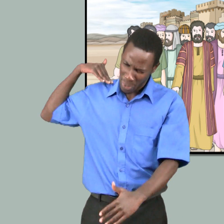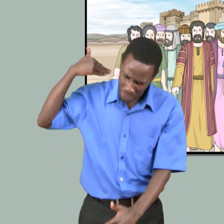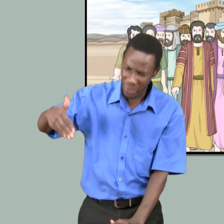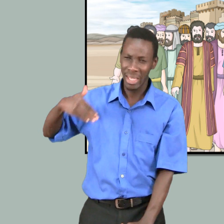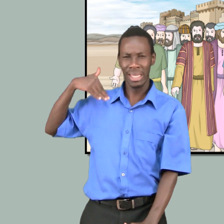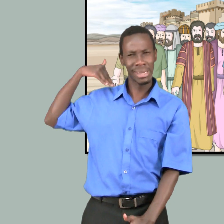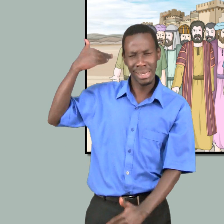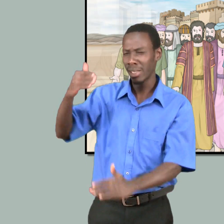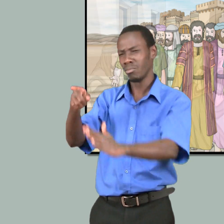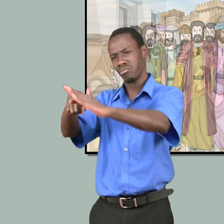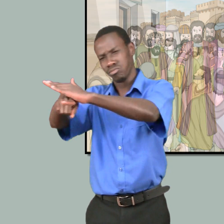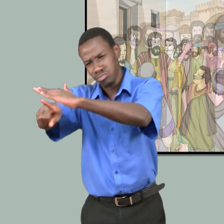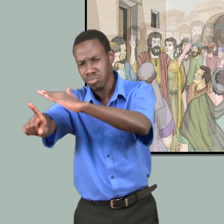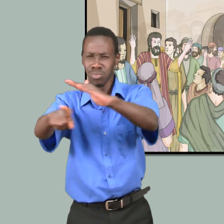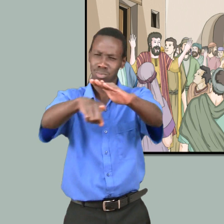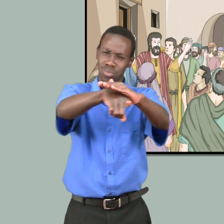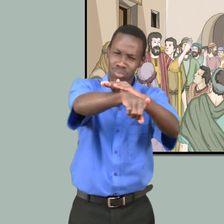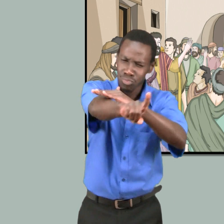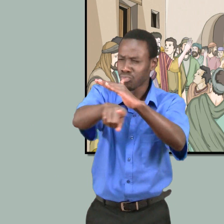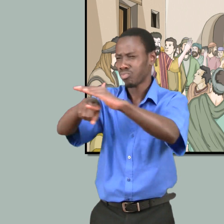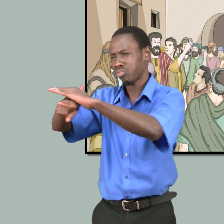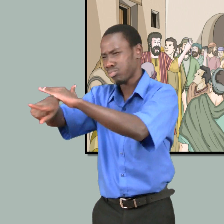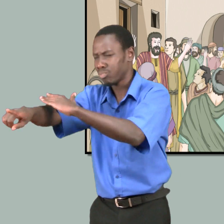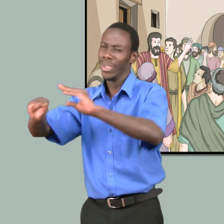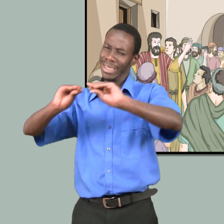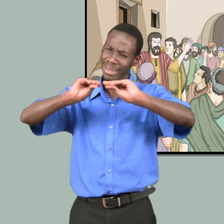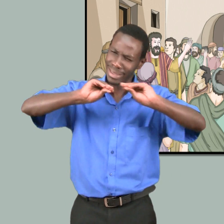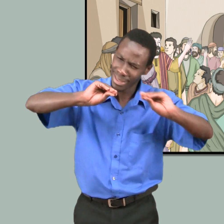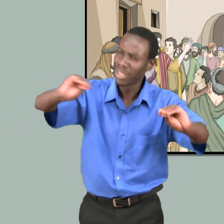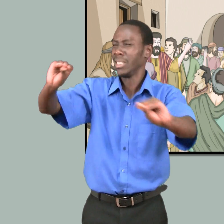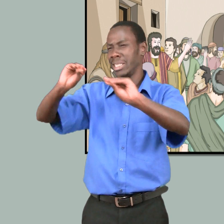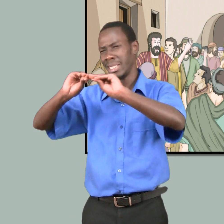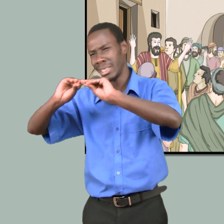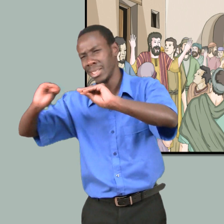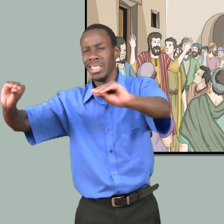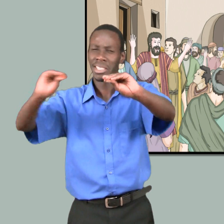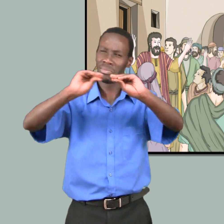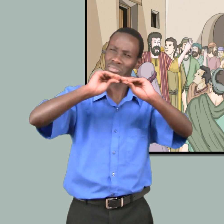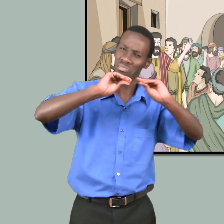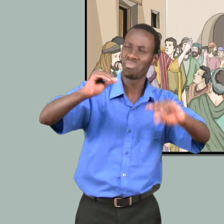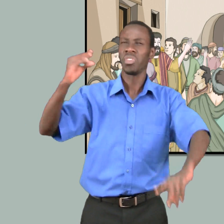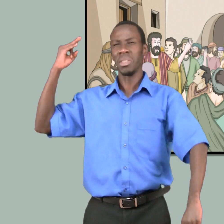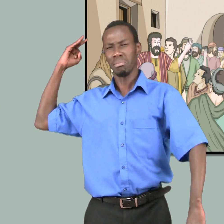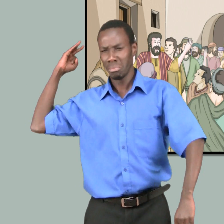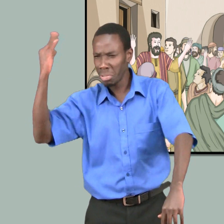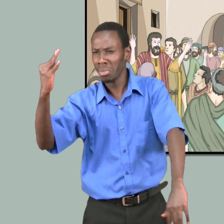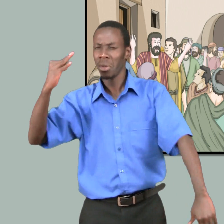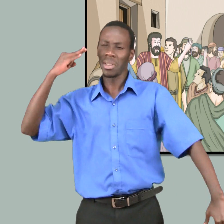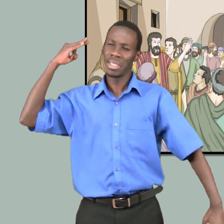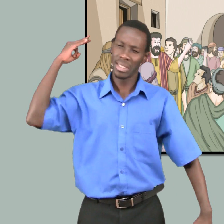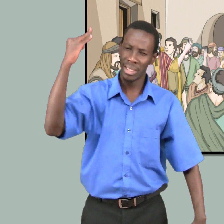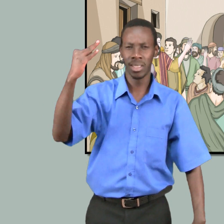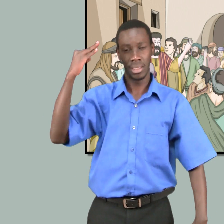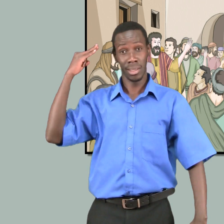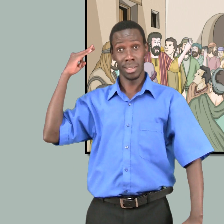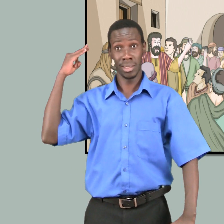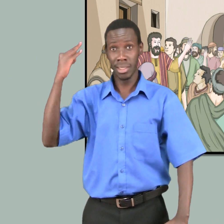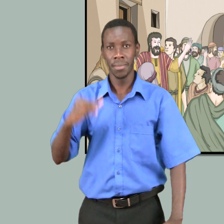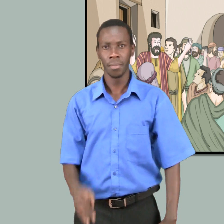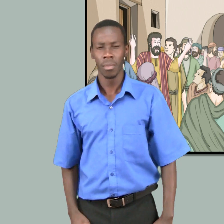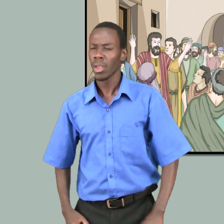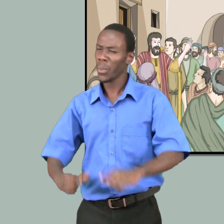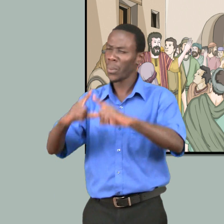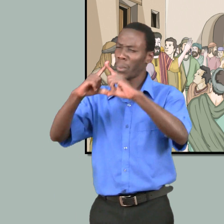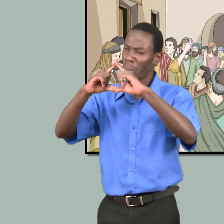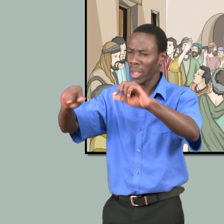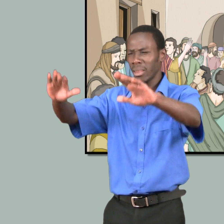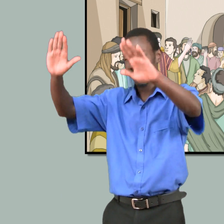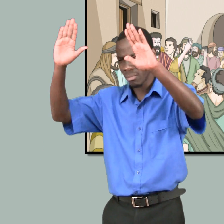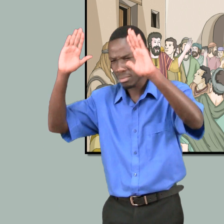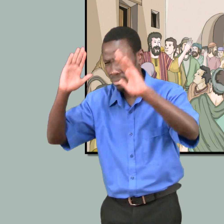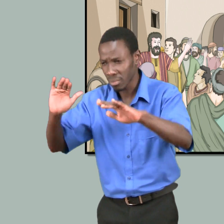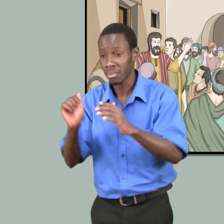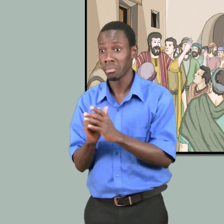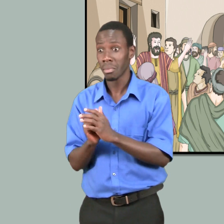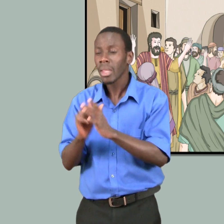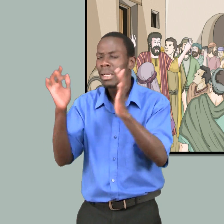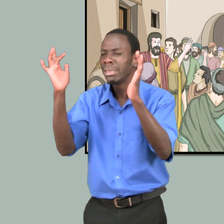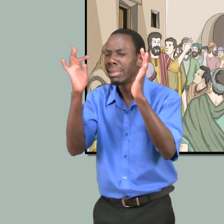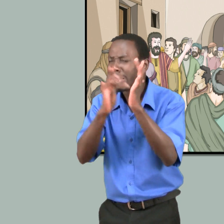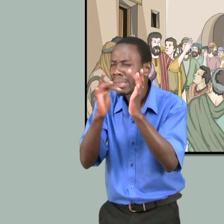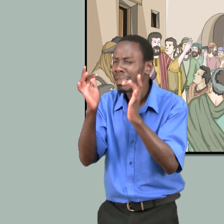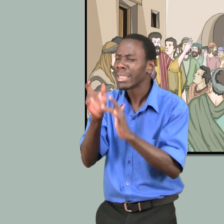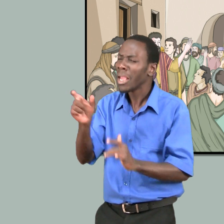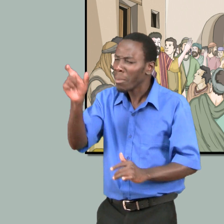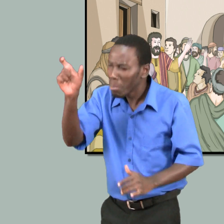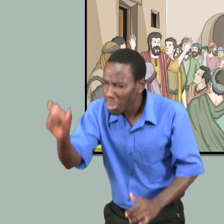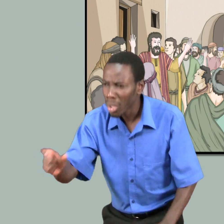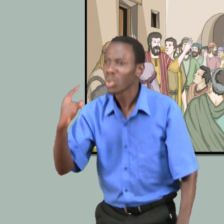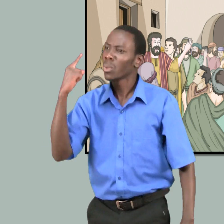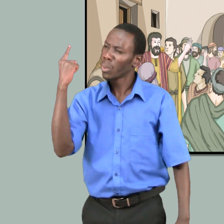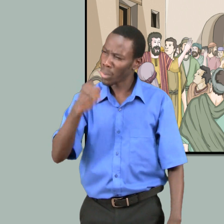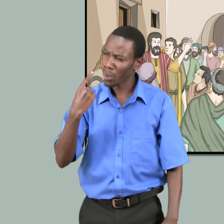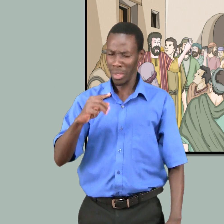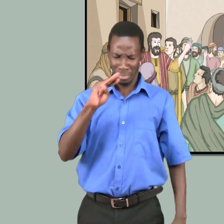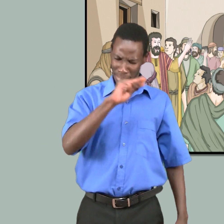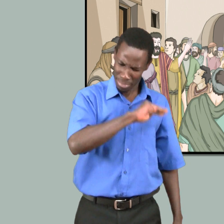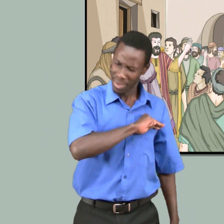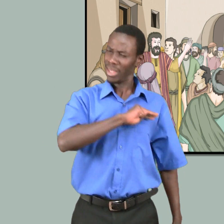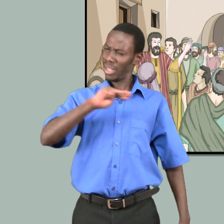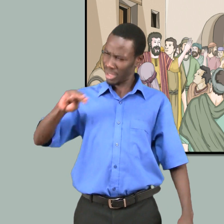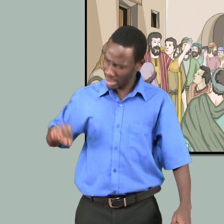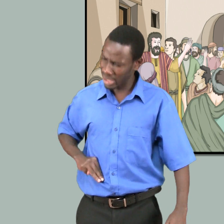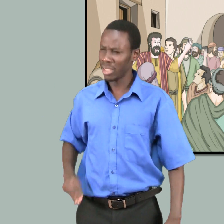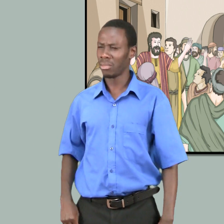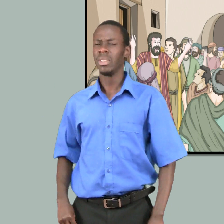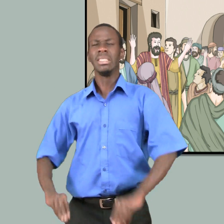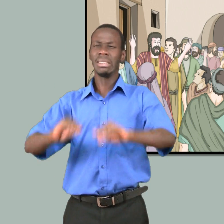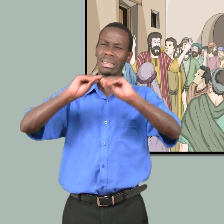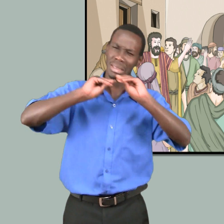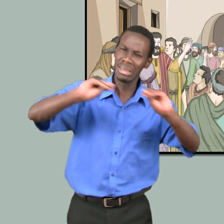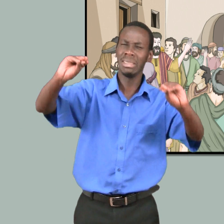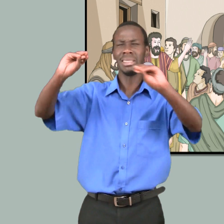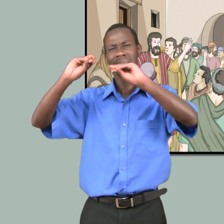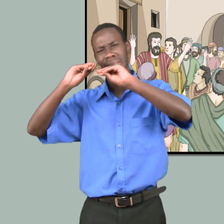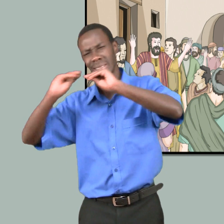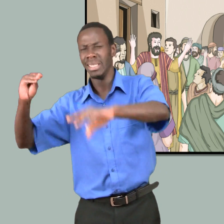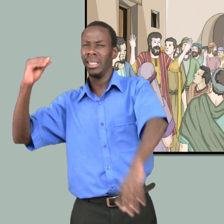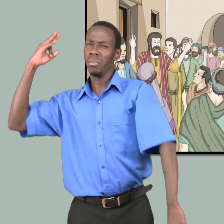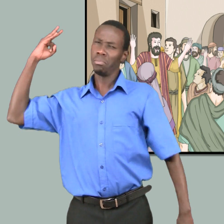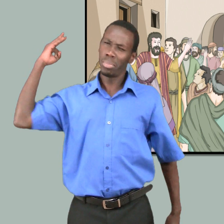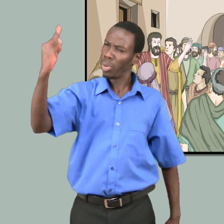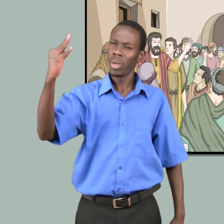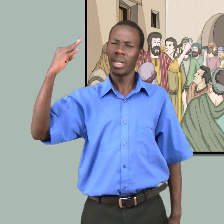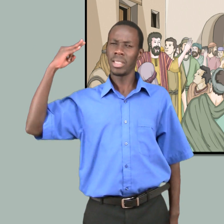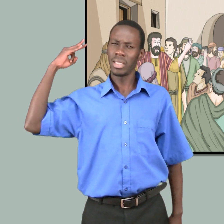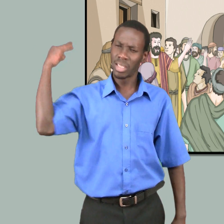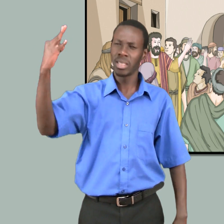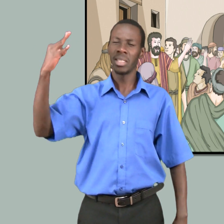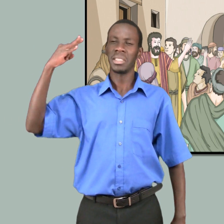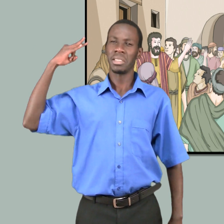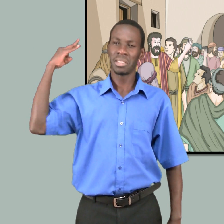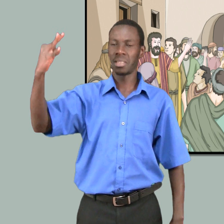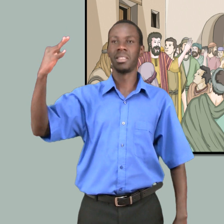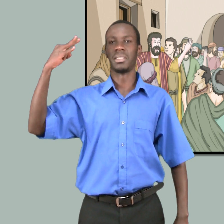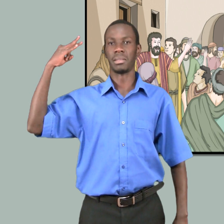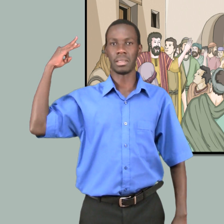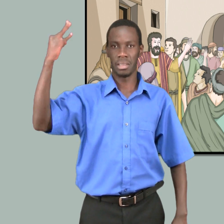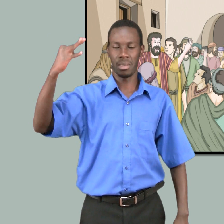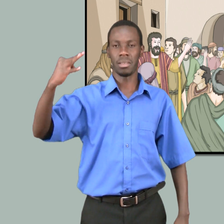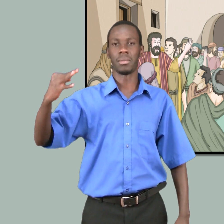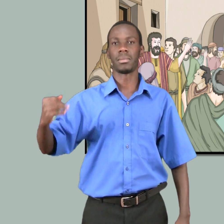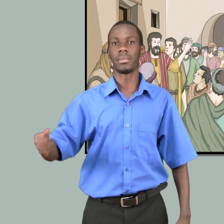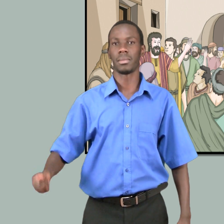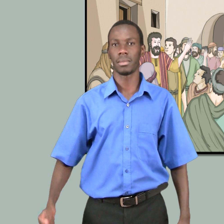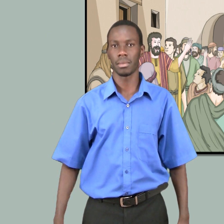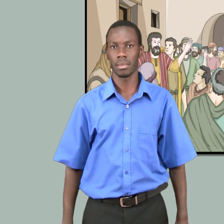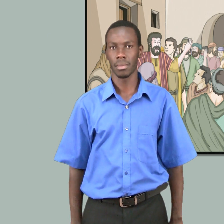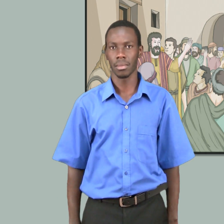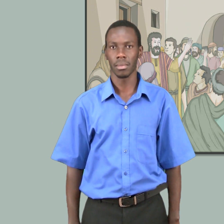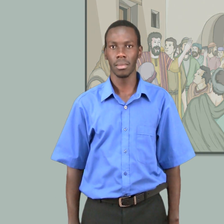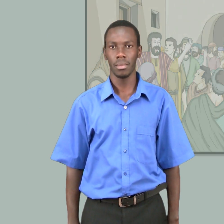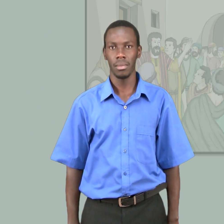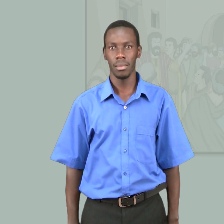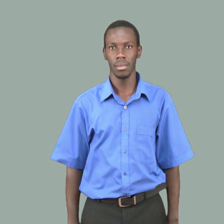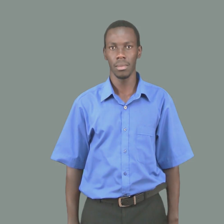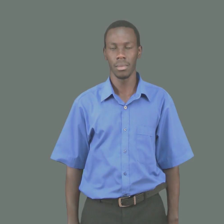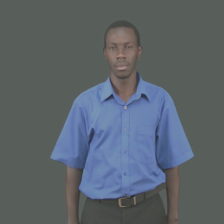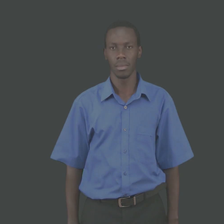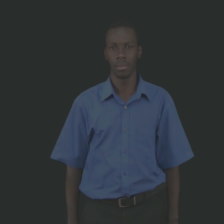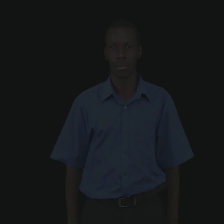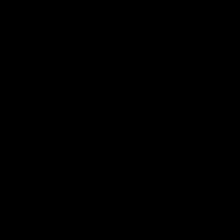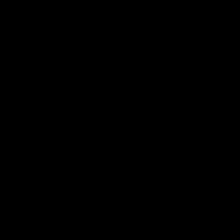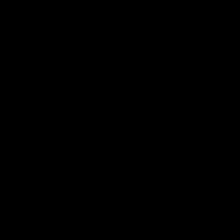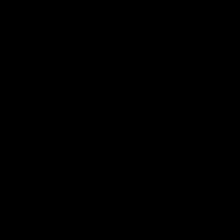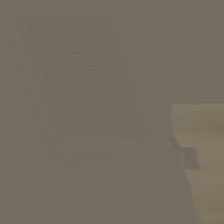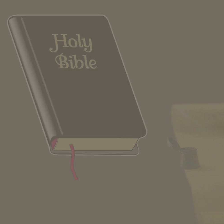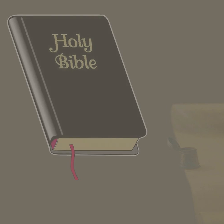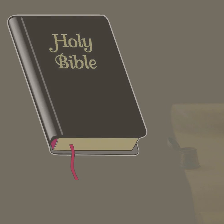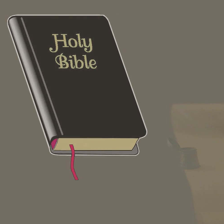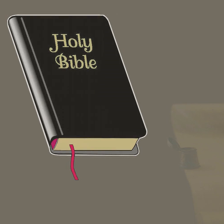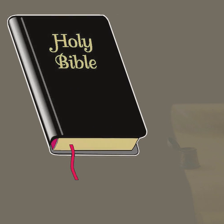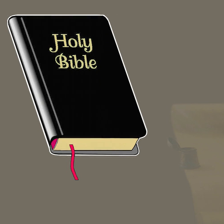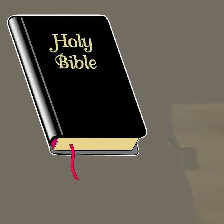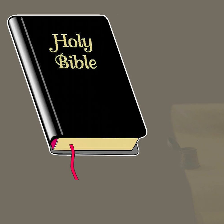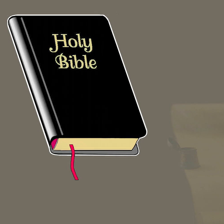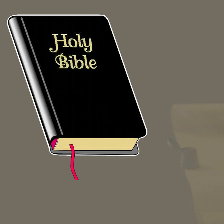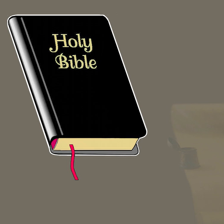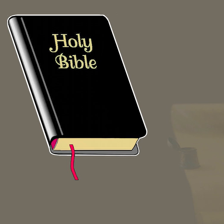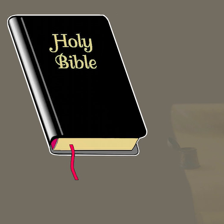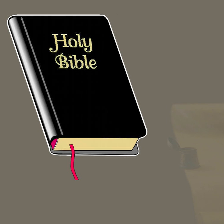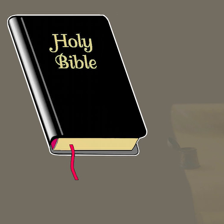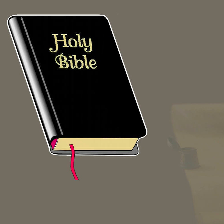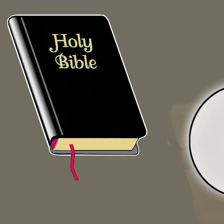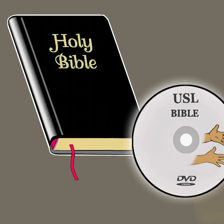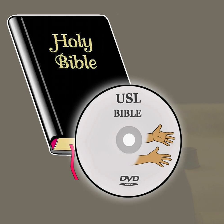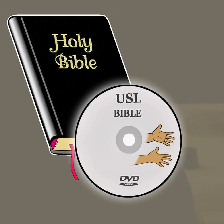Every day, in the temple courts and from house to house, they did not stop teaching and proclaiming the good news that Jesus is the Christ.